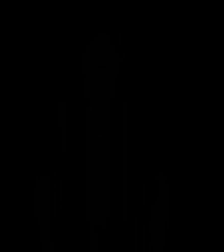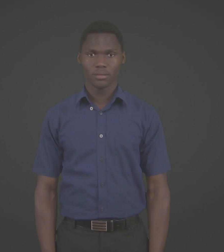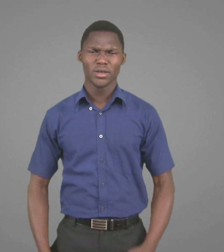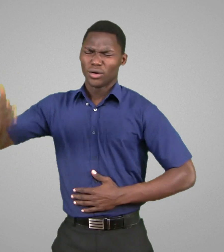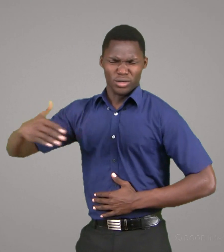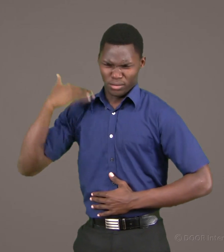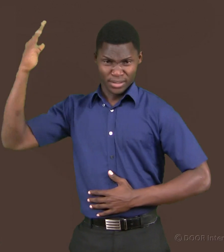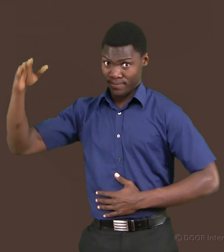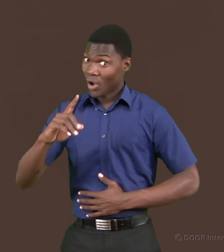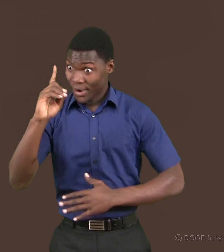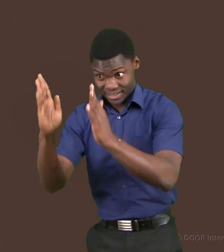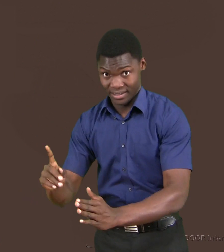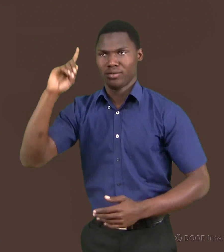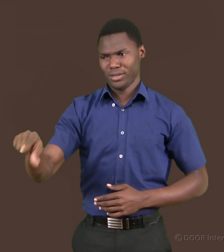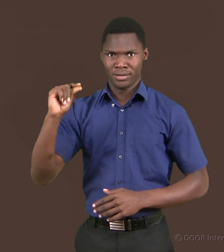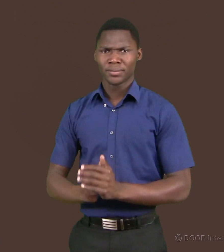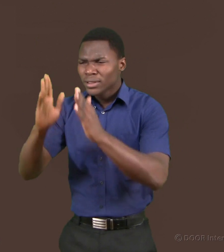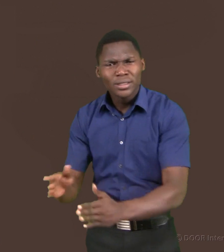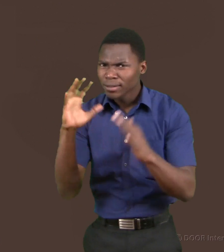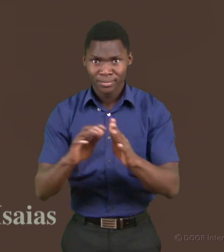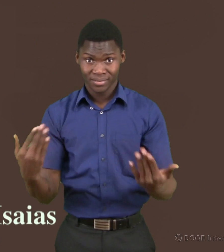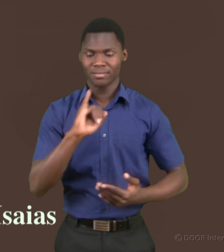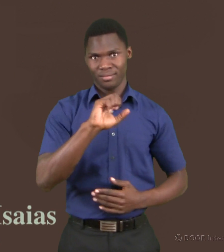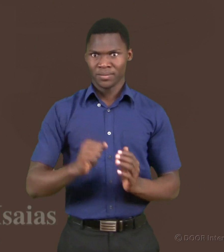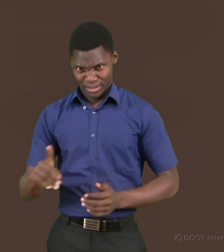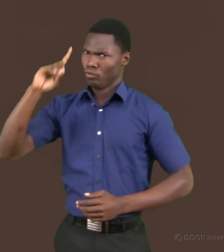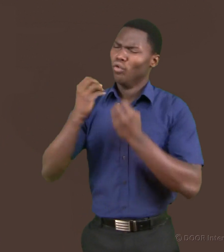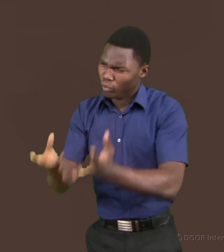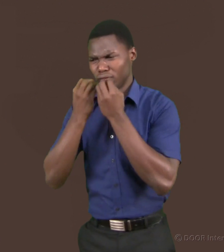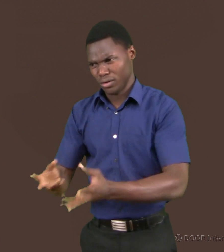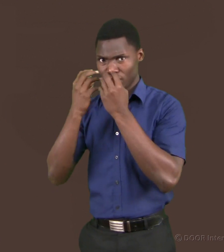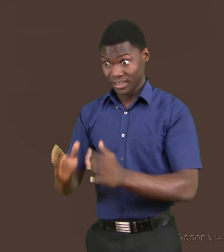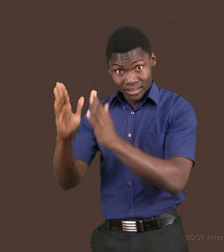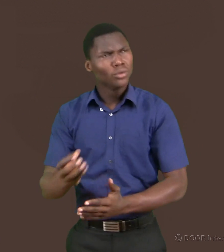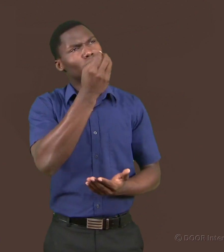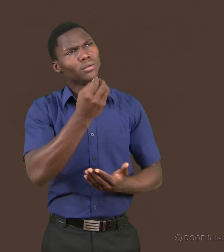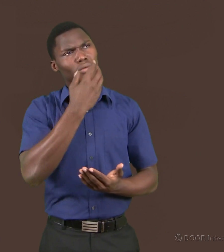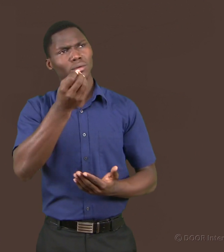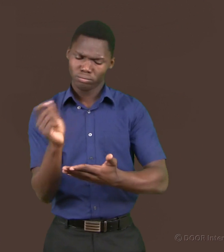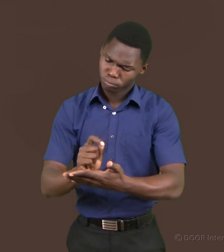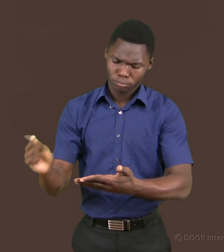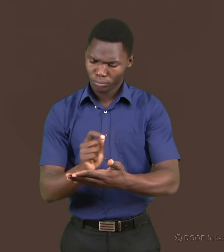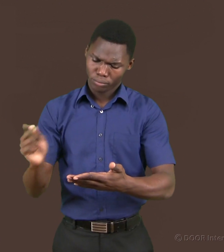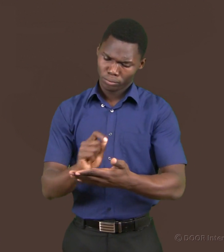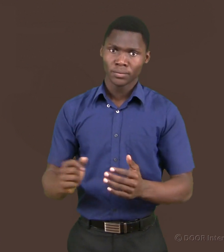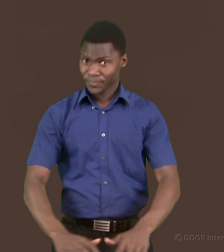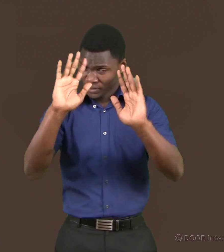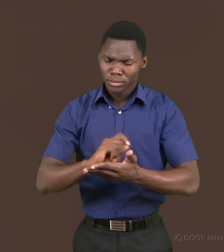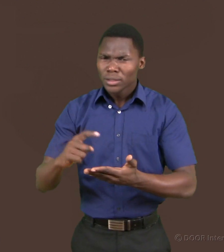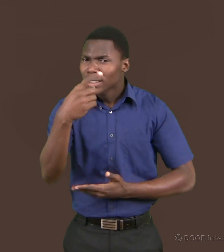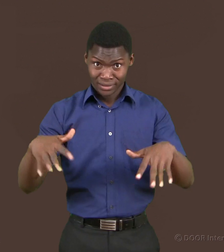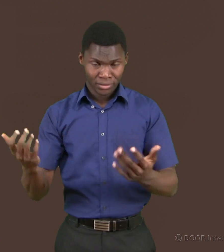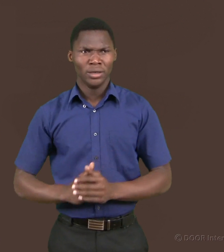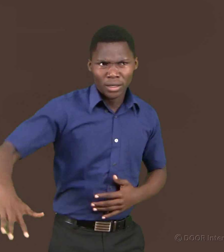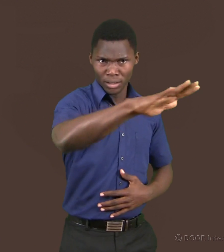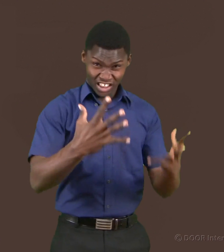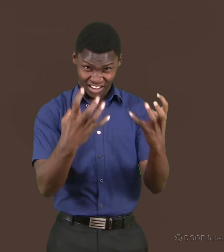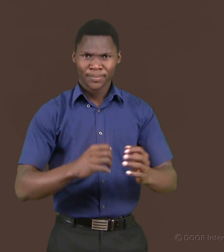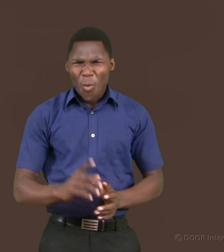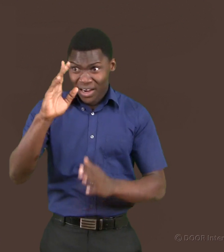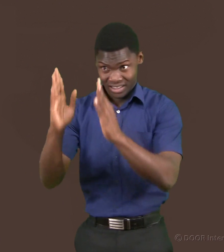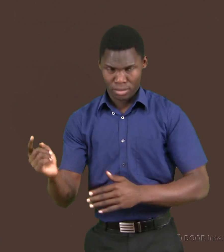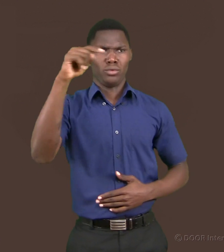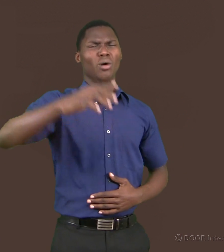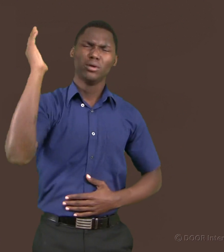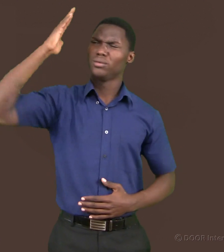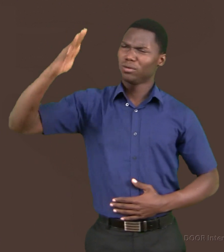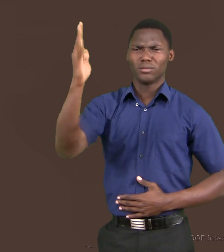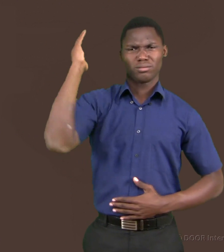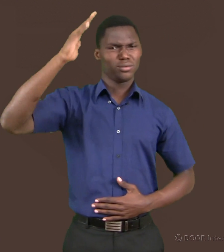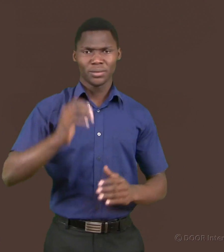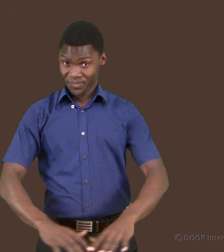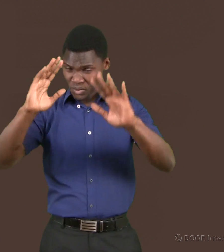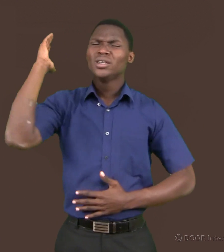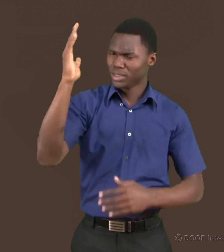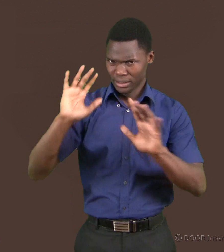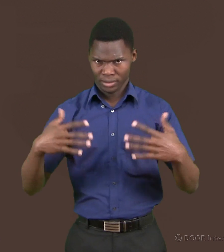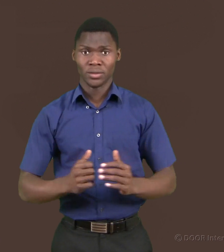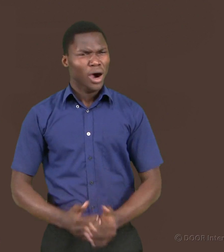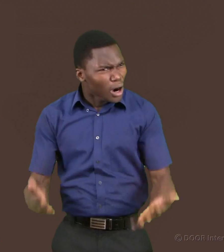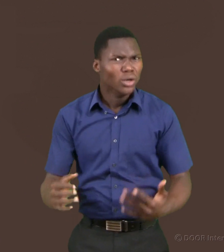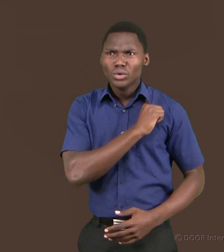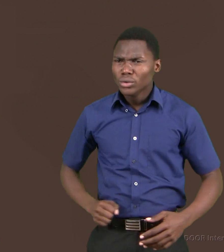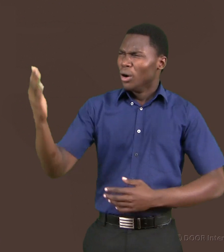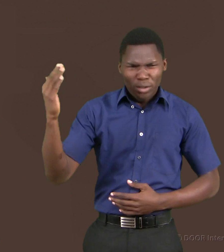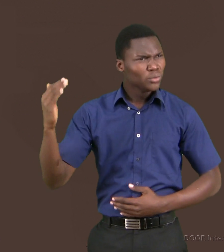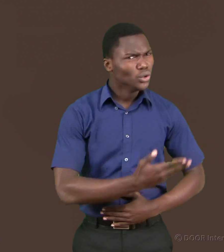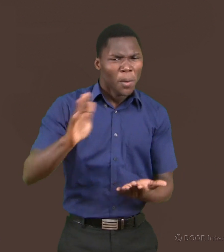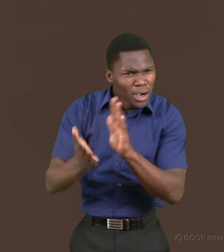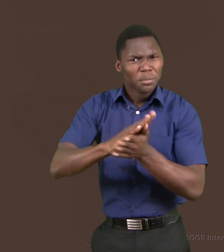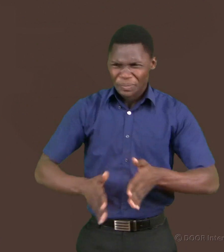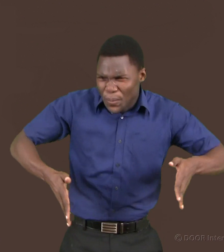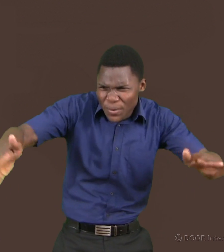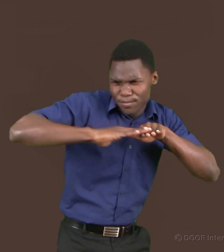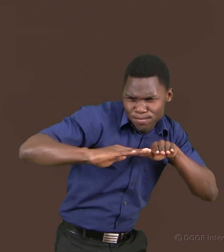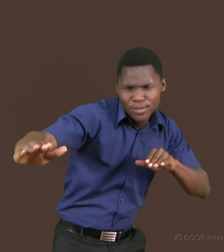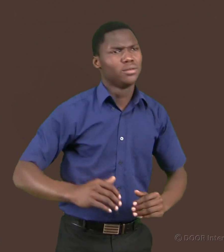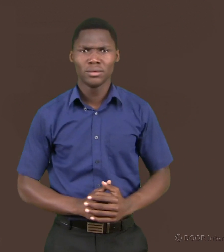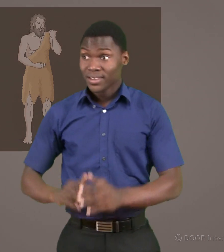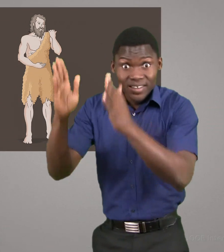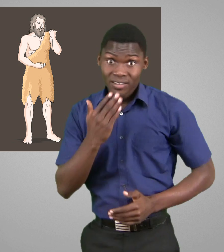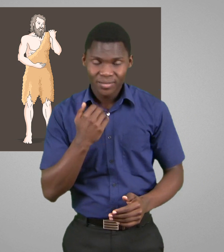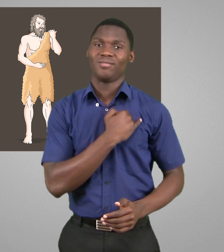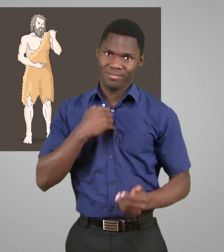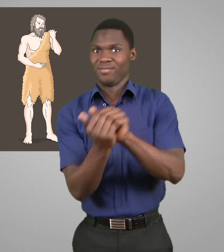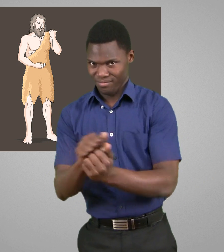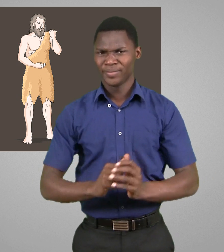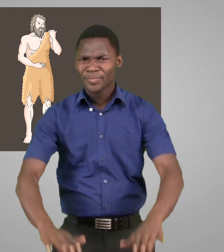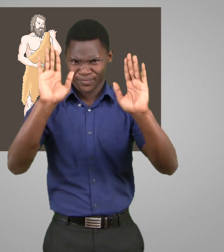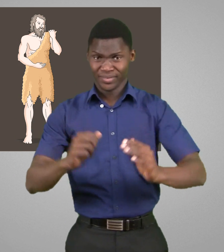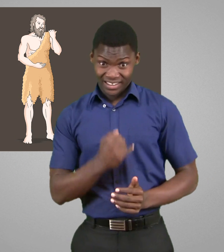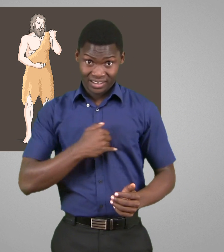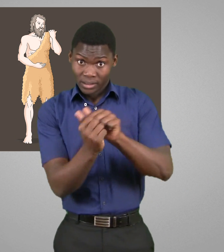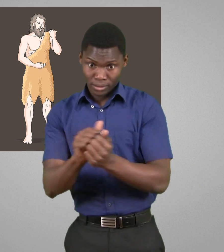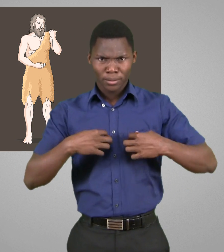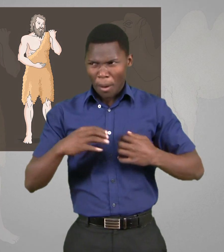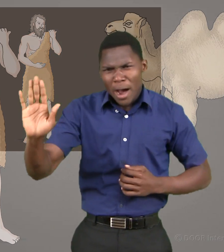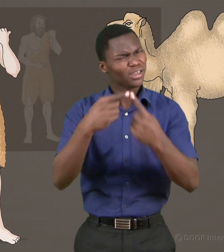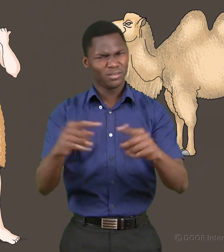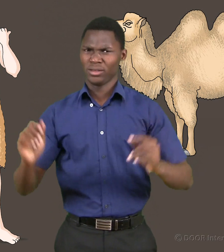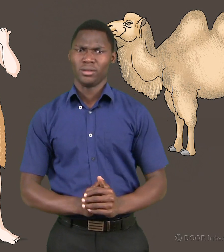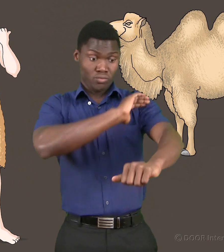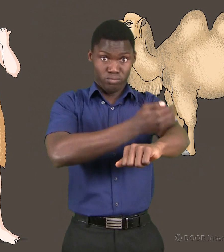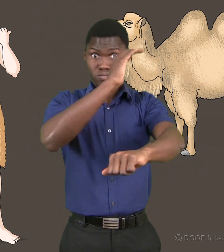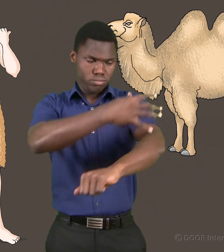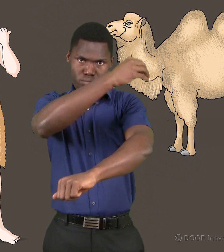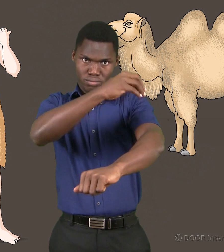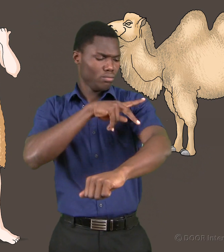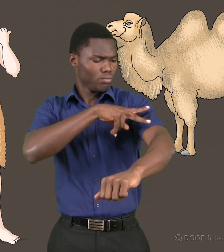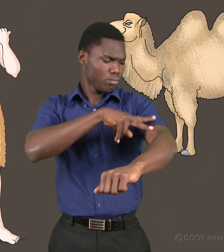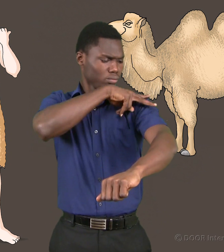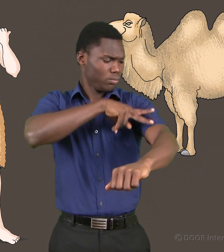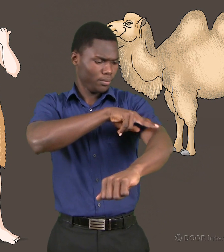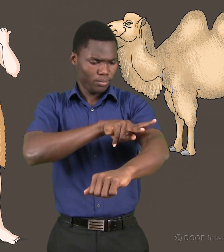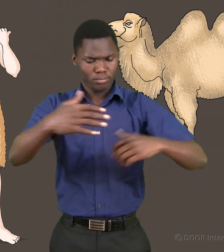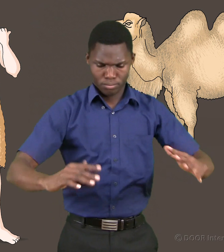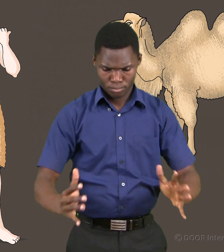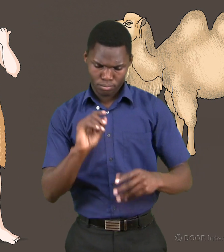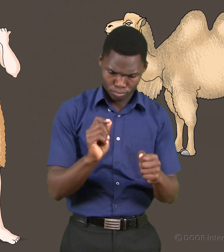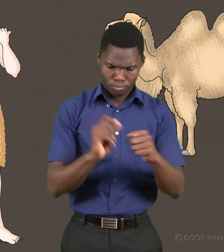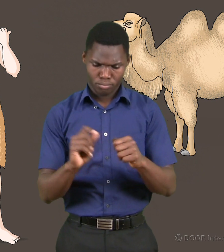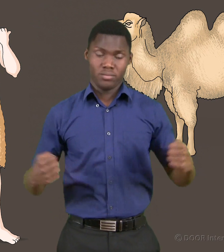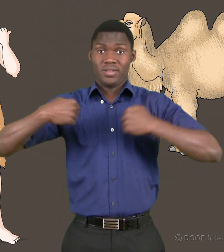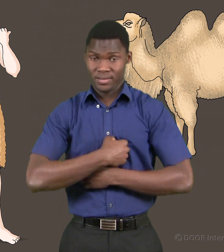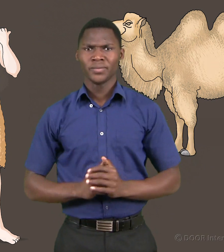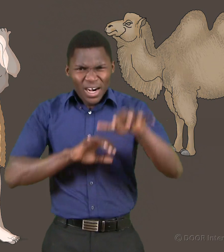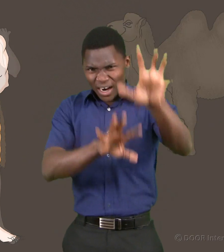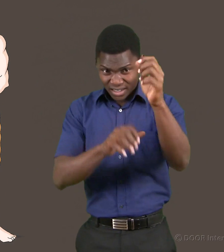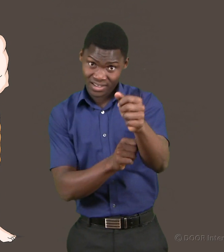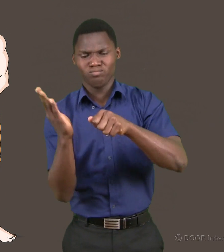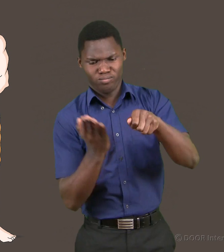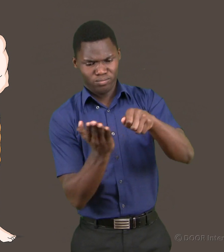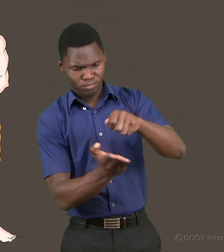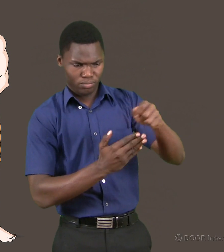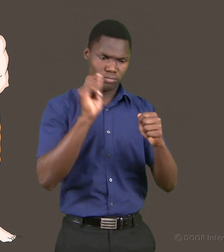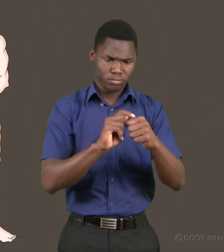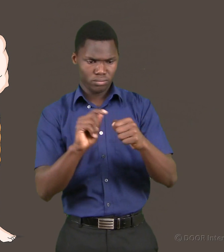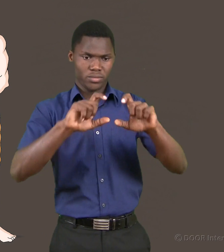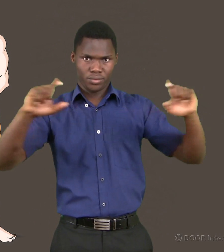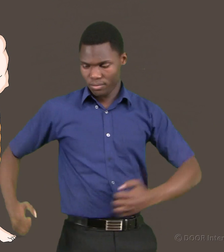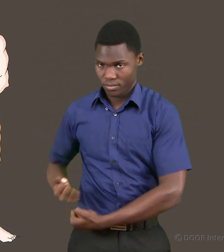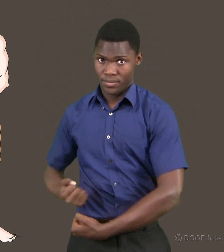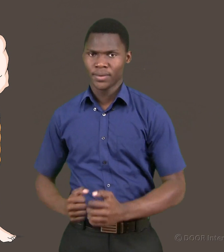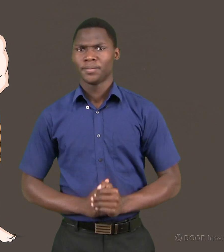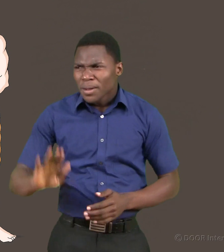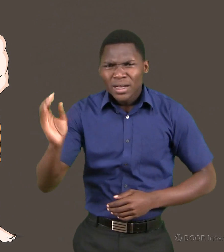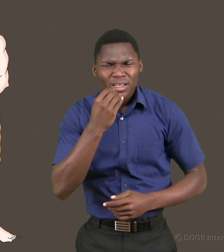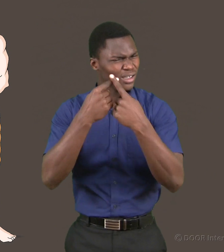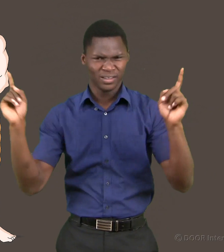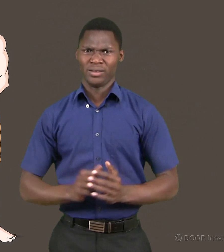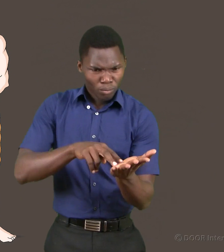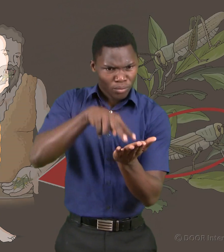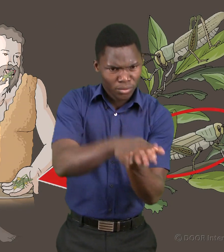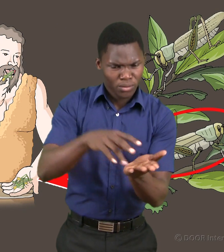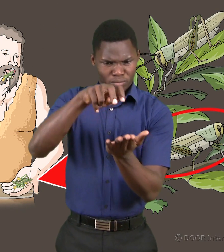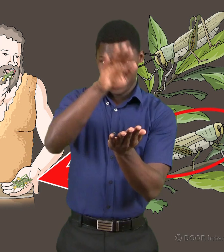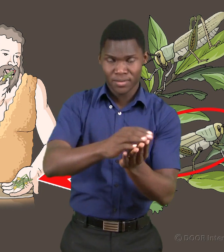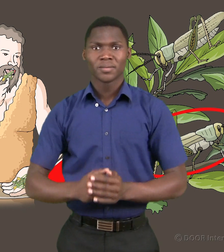This is he who was spoken of through the prophet Isaiah: “A voice of one calling in the wilderness, ‘Prepare the way for the Lord, make straight paths for Him.’” John wore a garment of camel’s hair, with a leather belt around his waist.